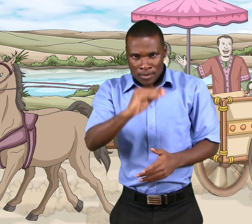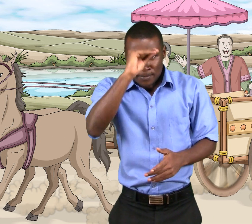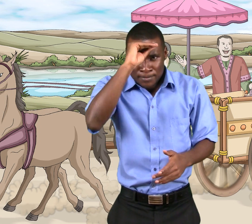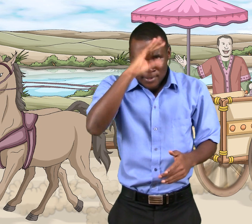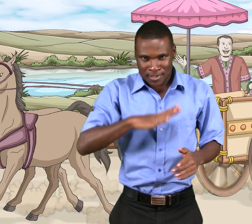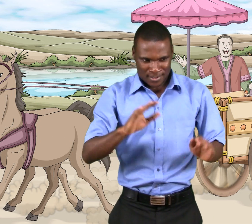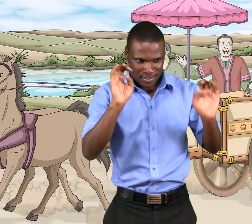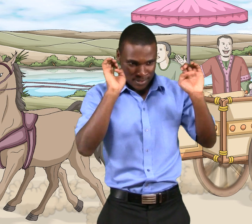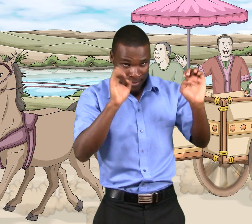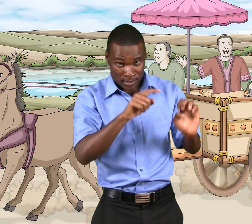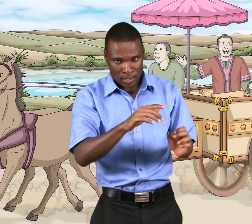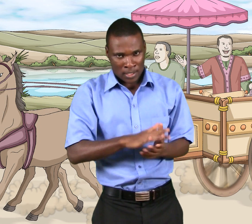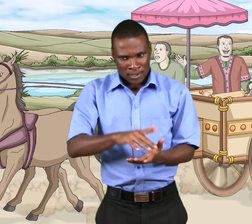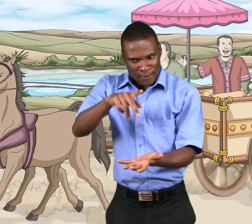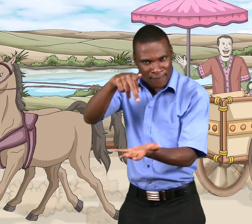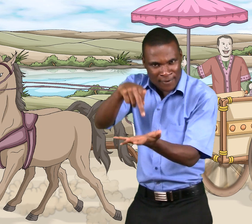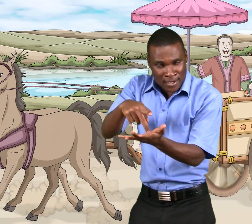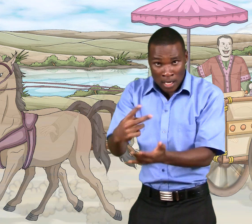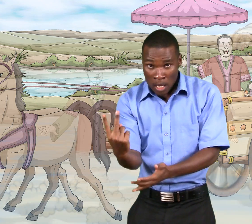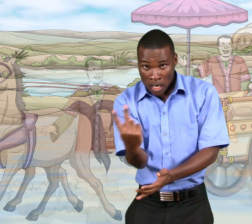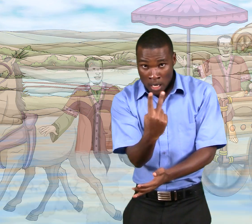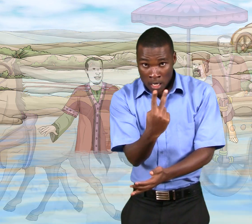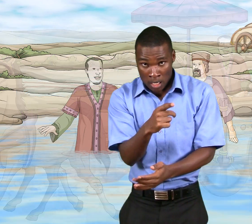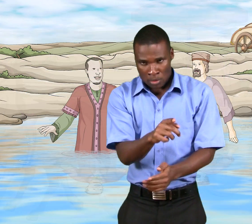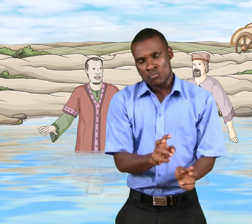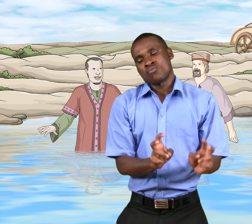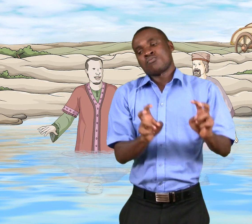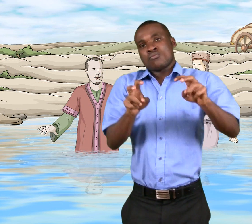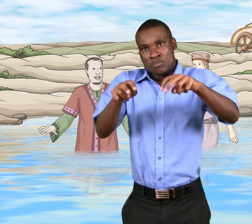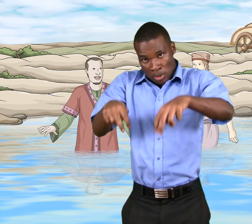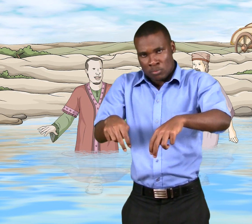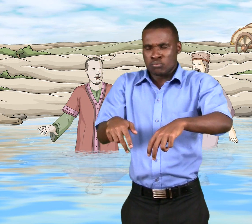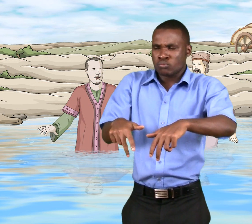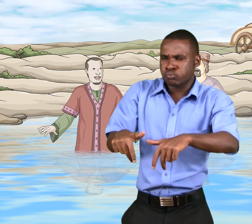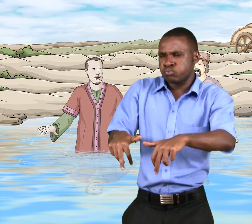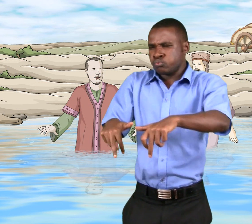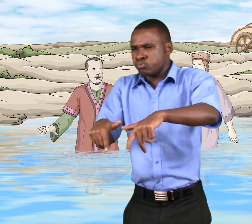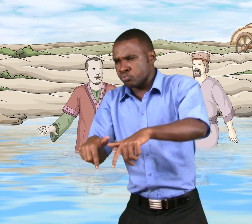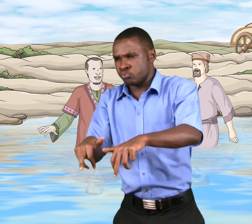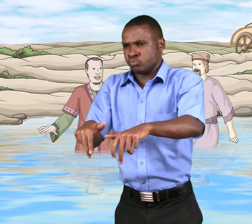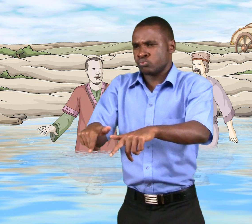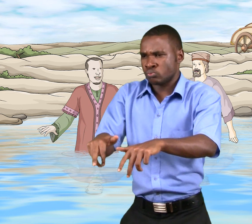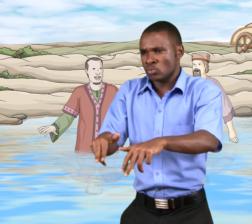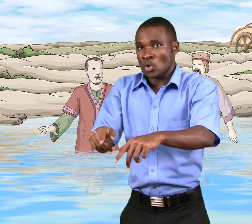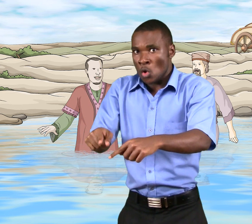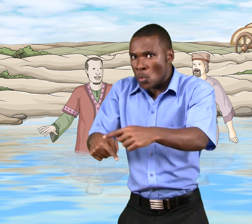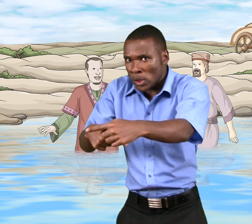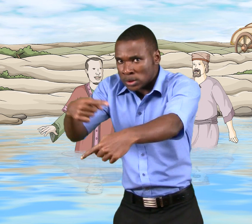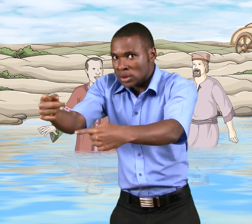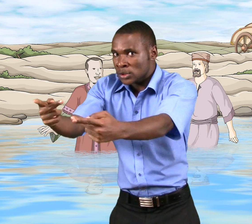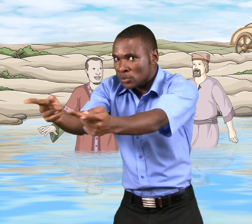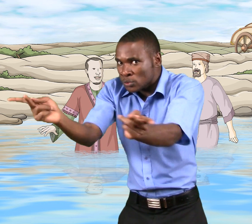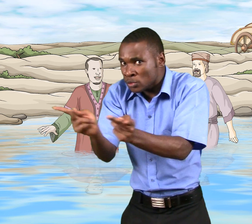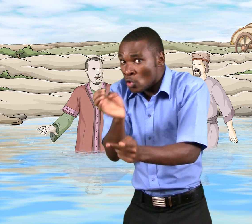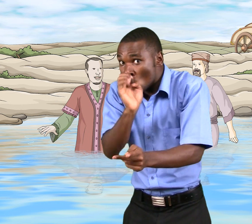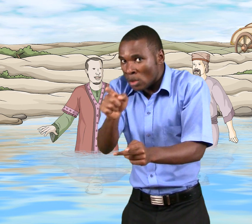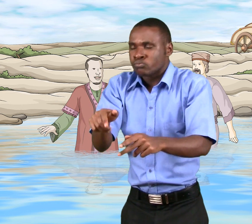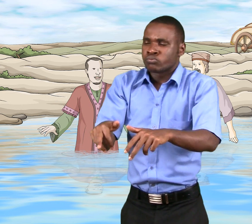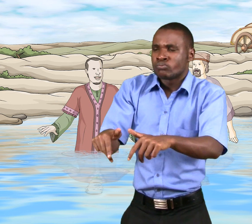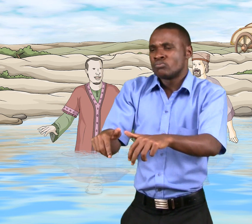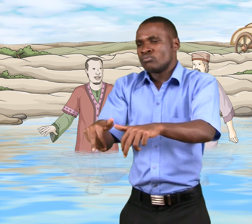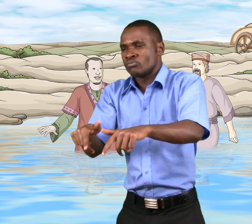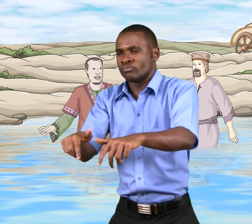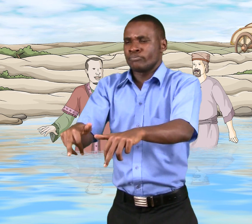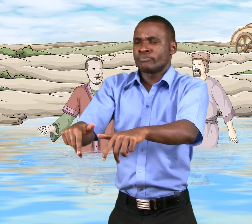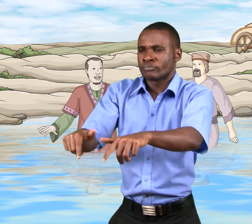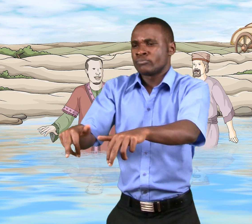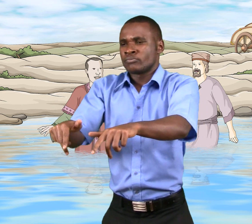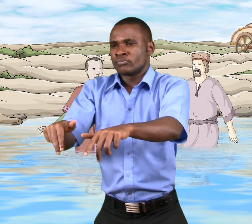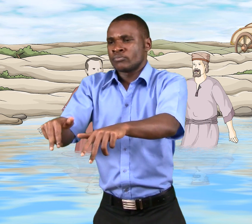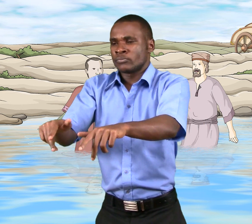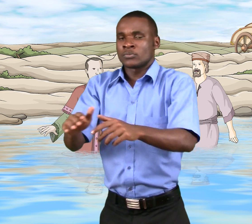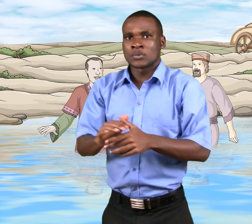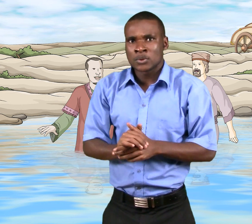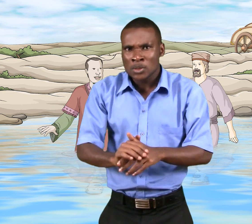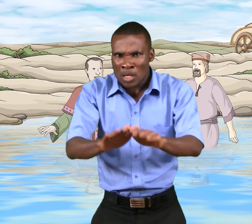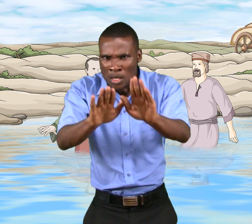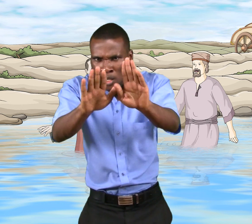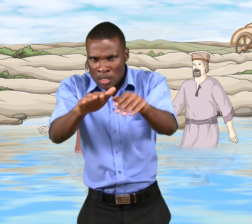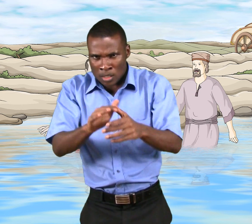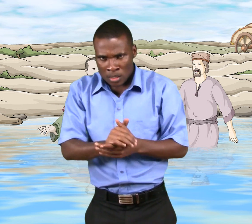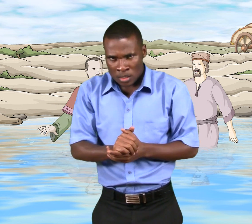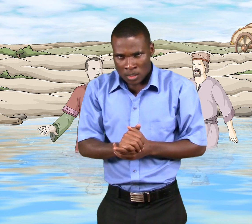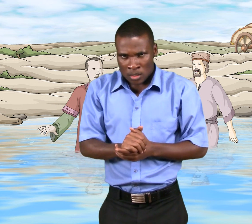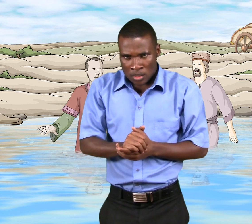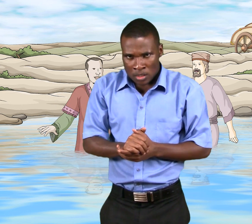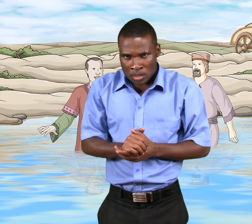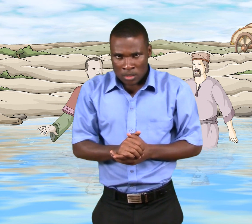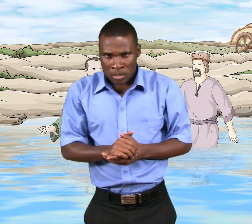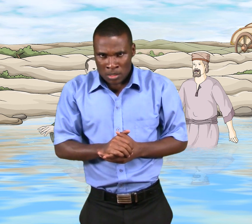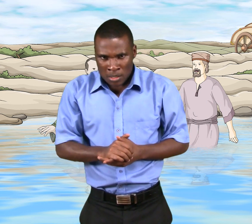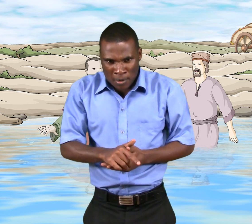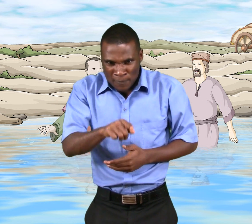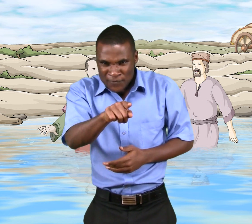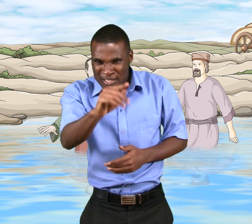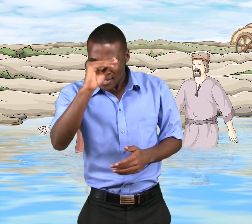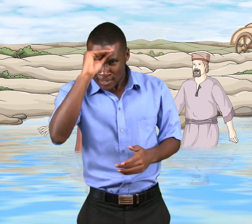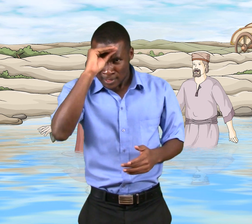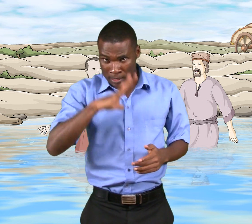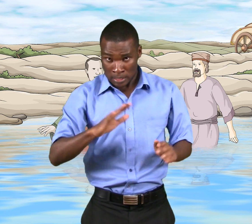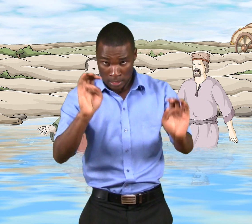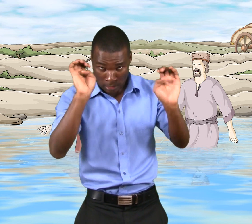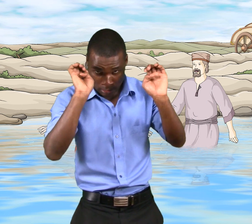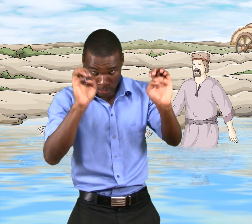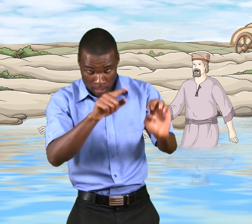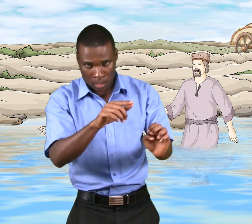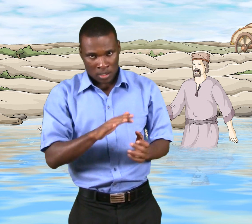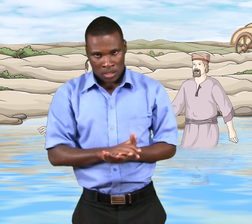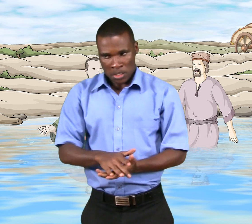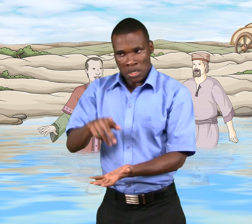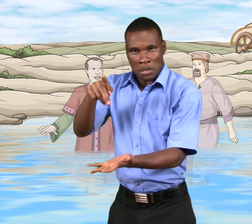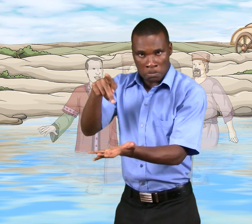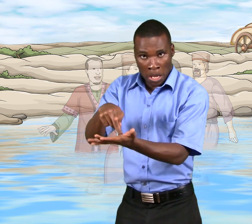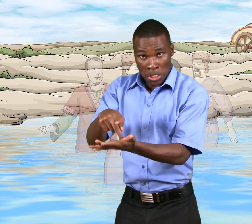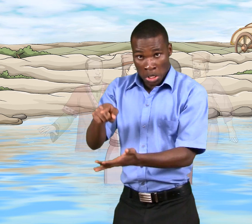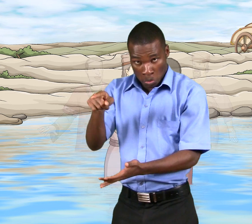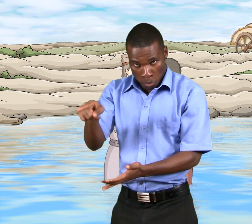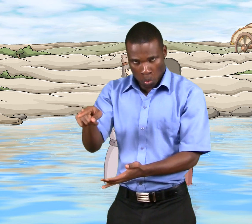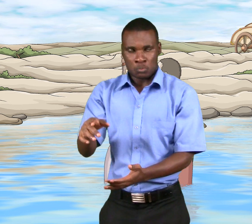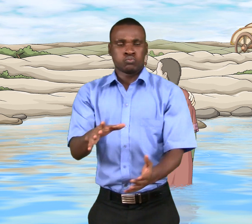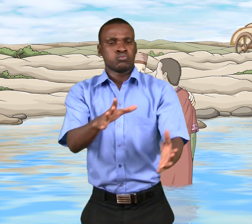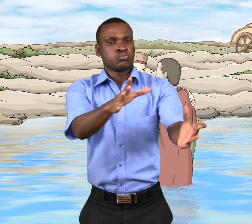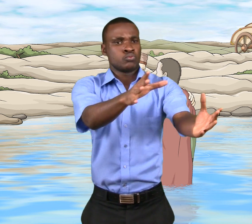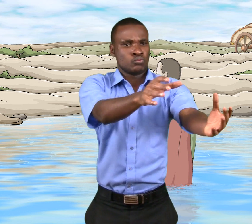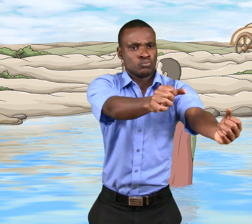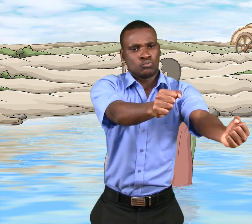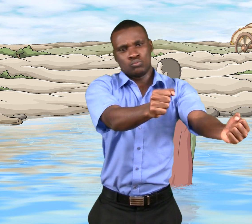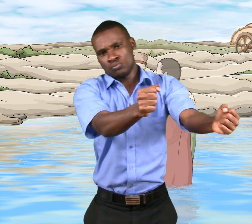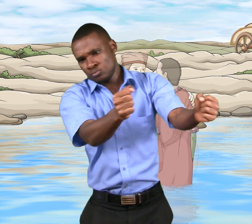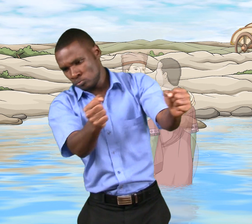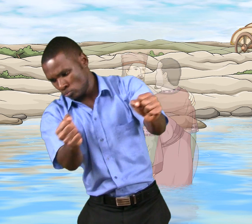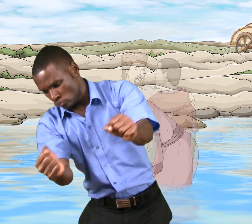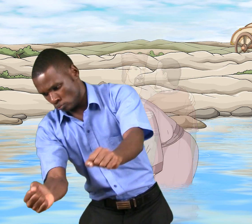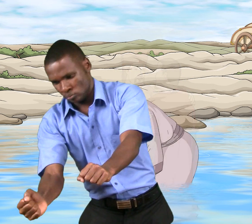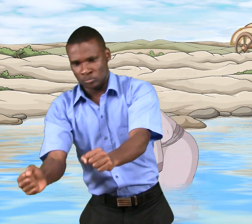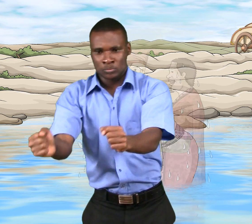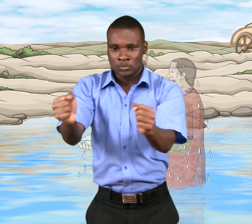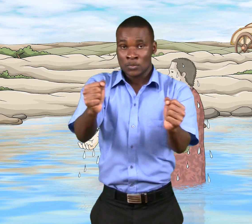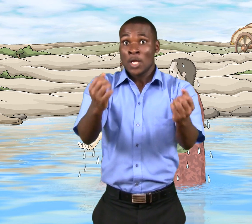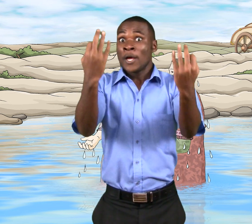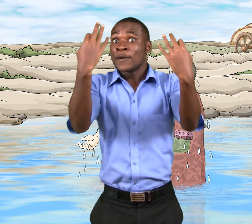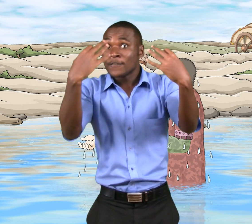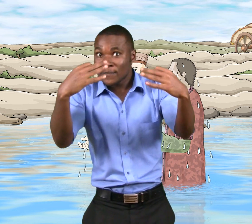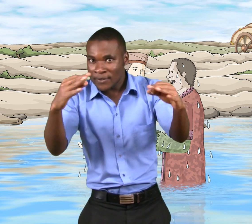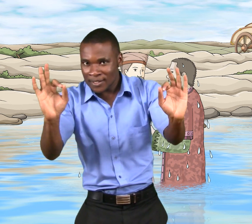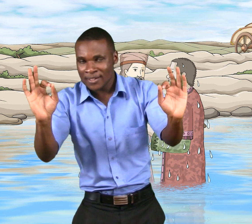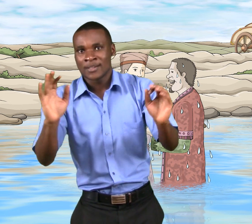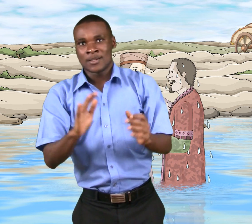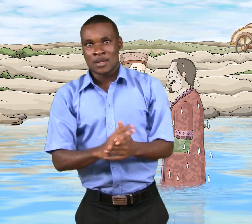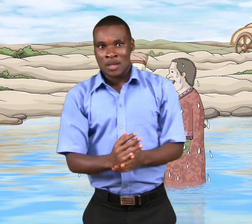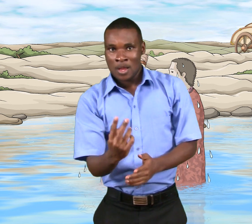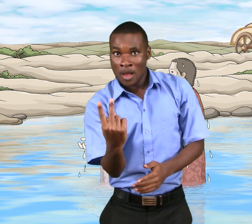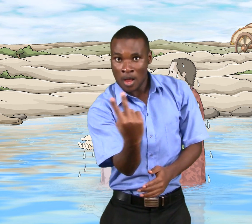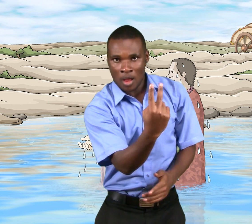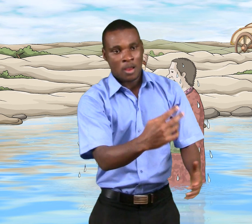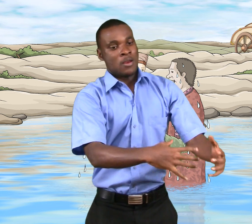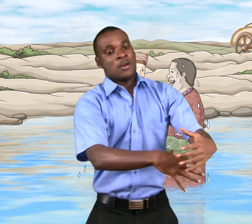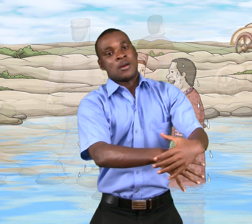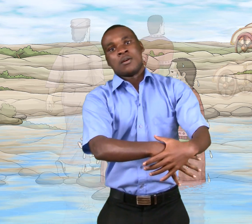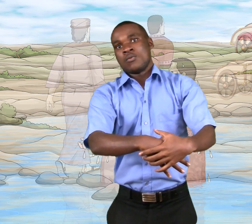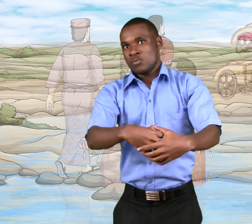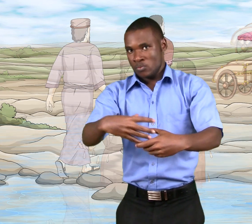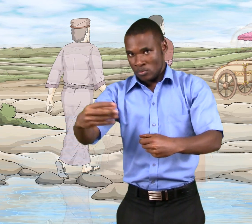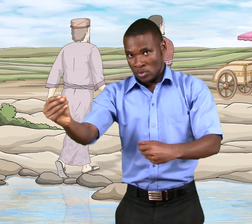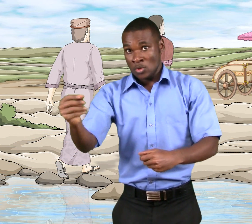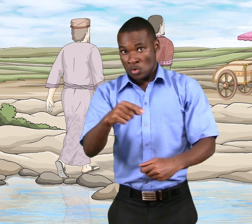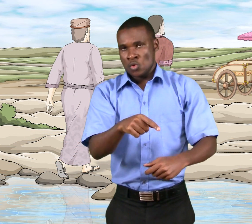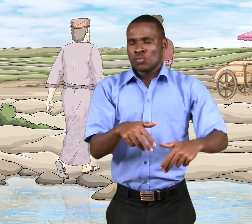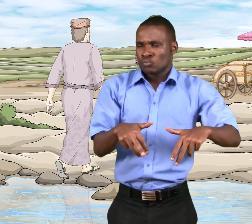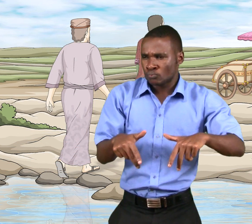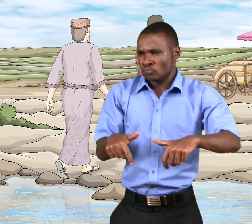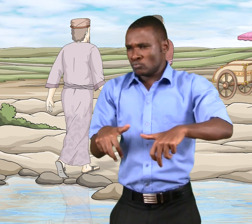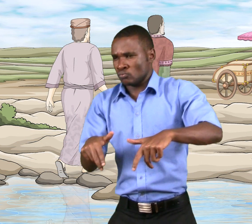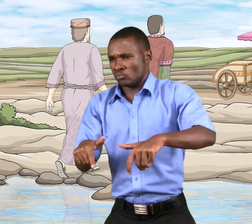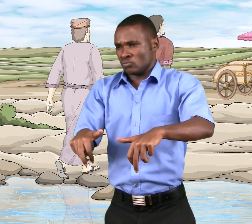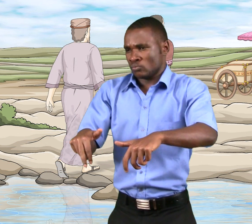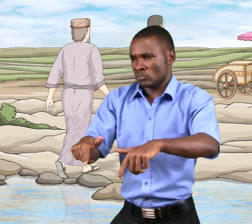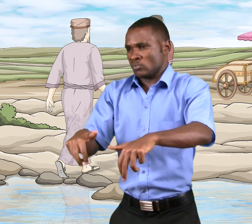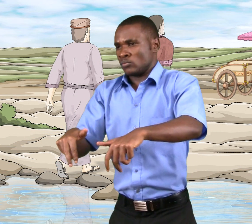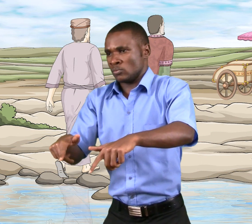Then both Philip and the eunuch went down into the water, and Philip baptized him.